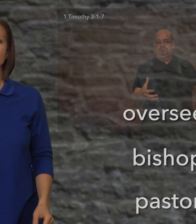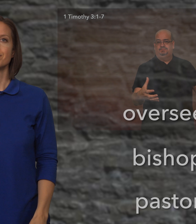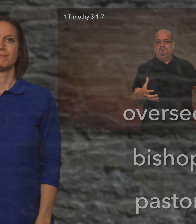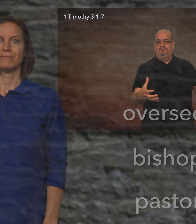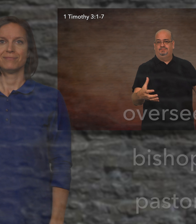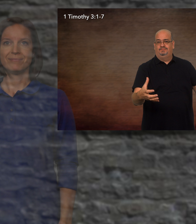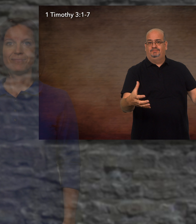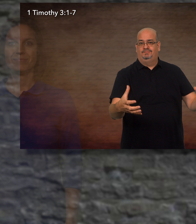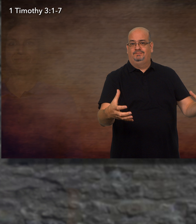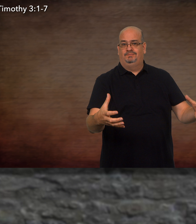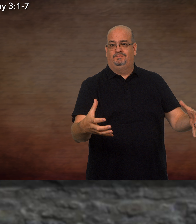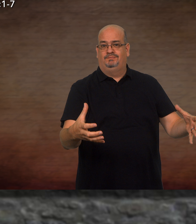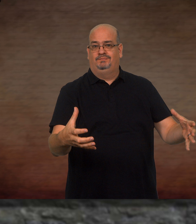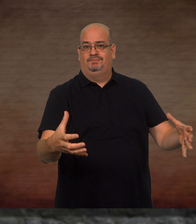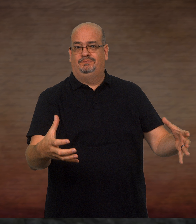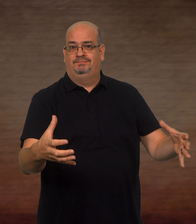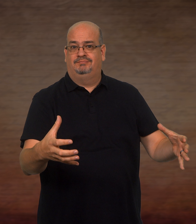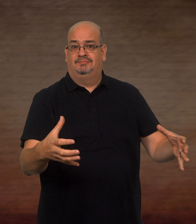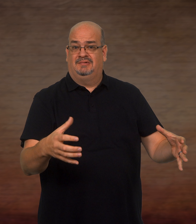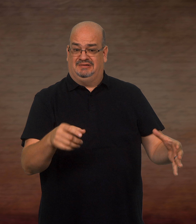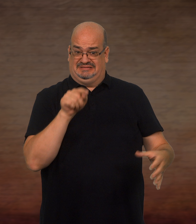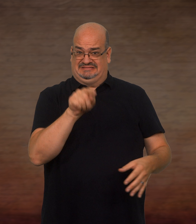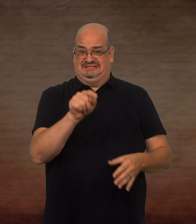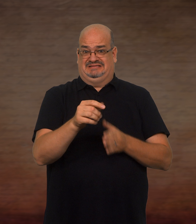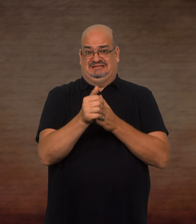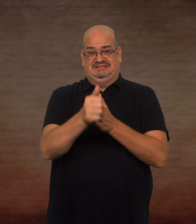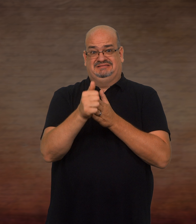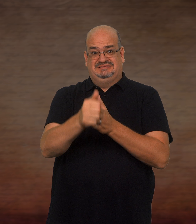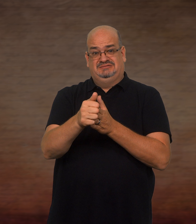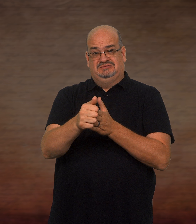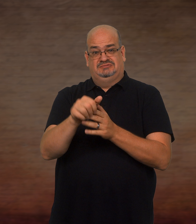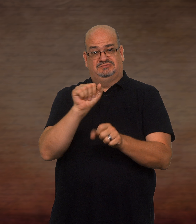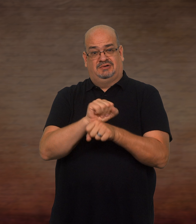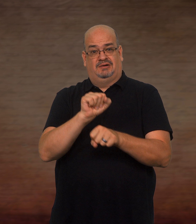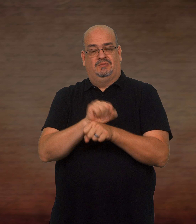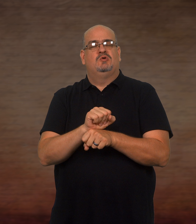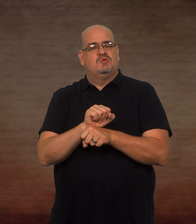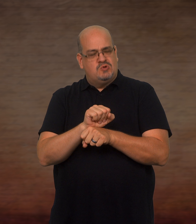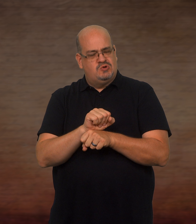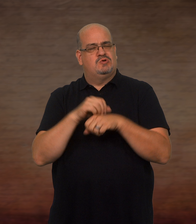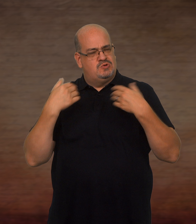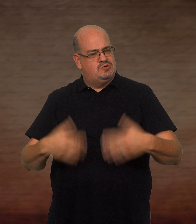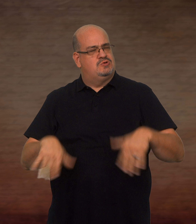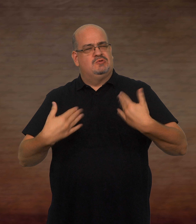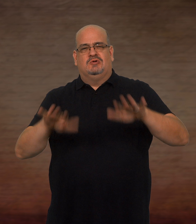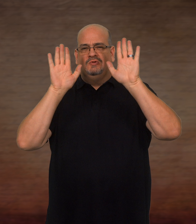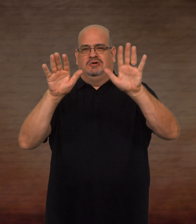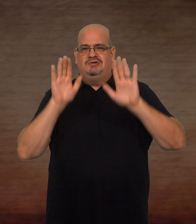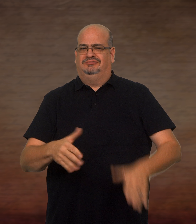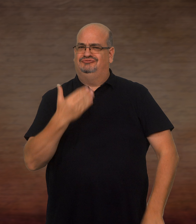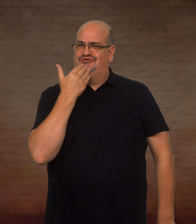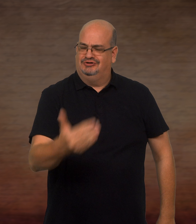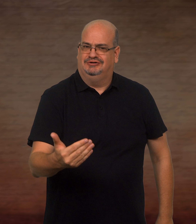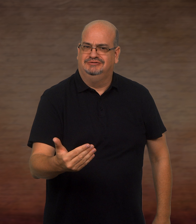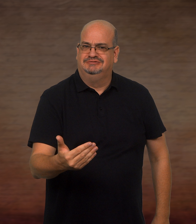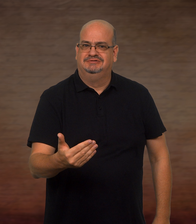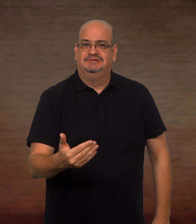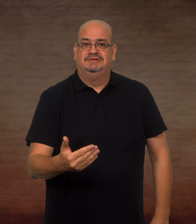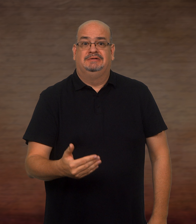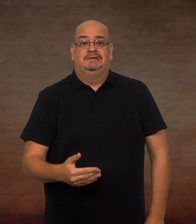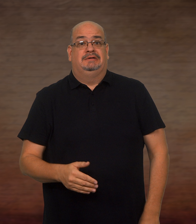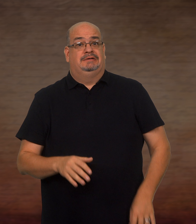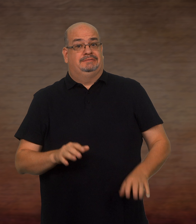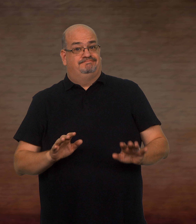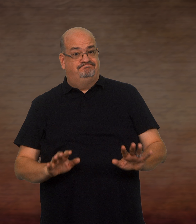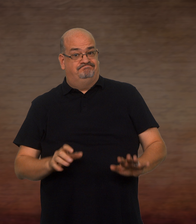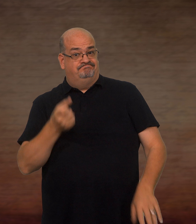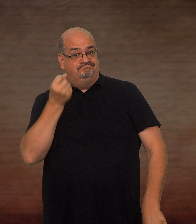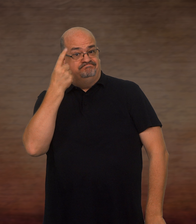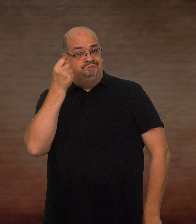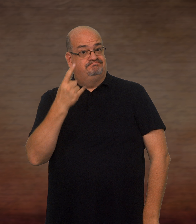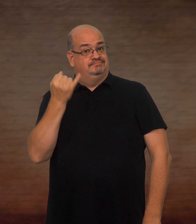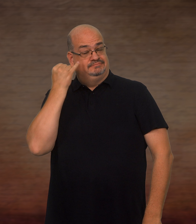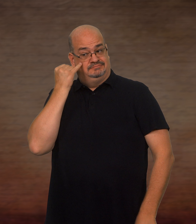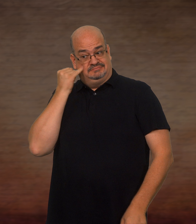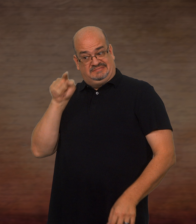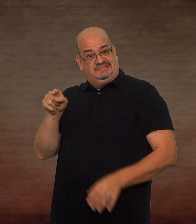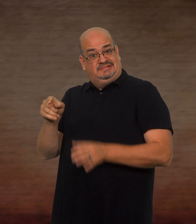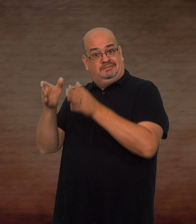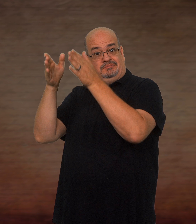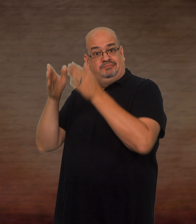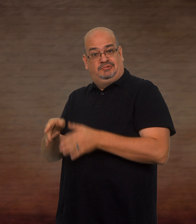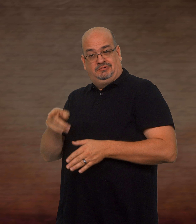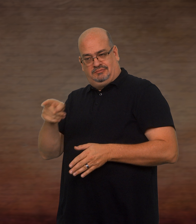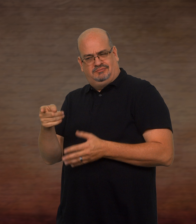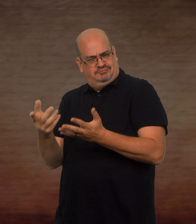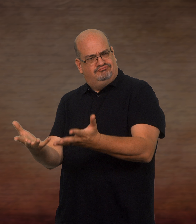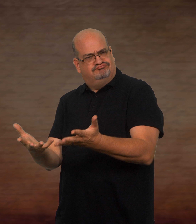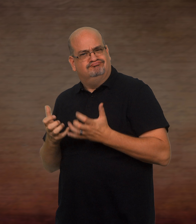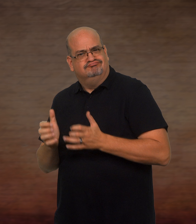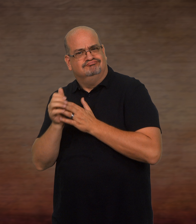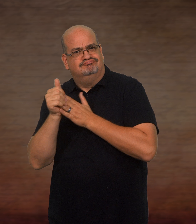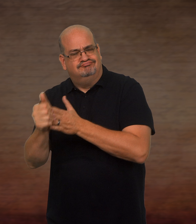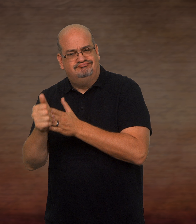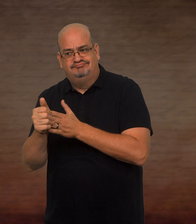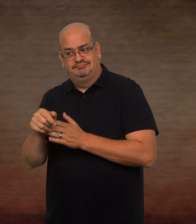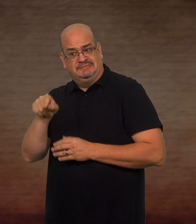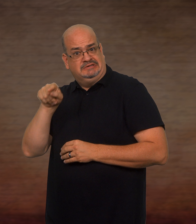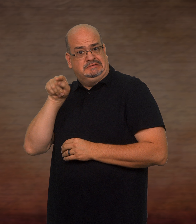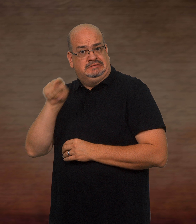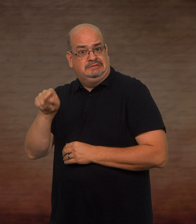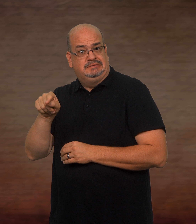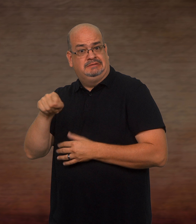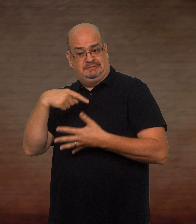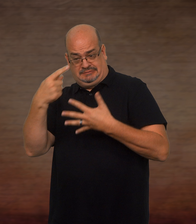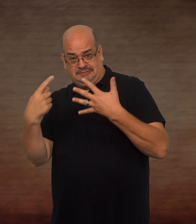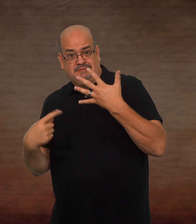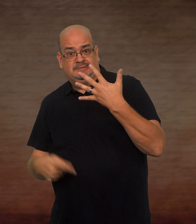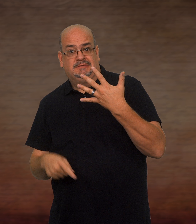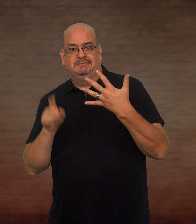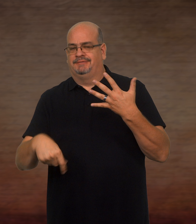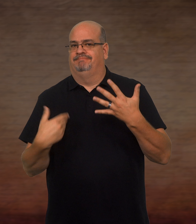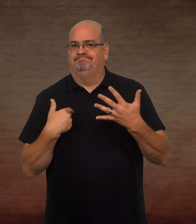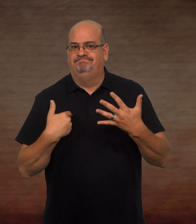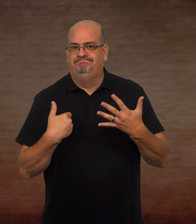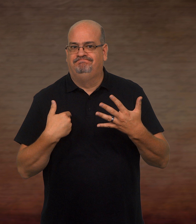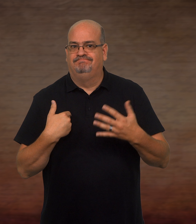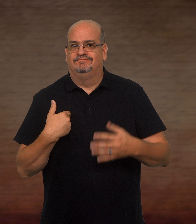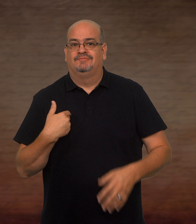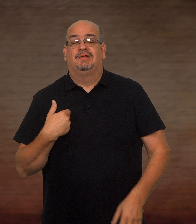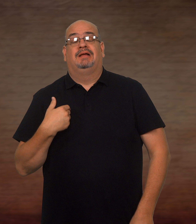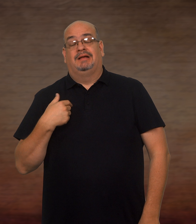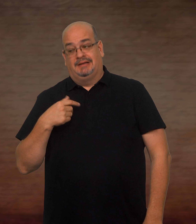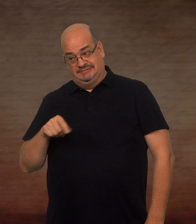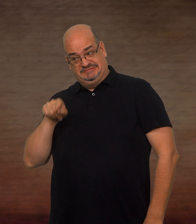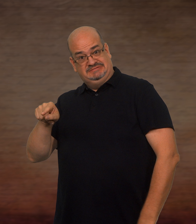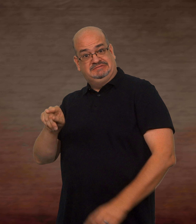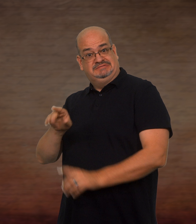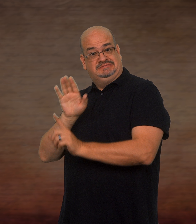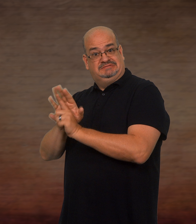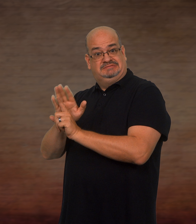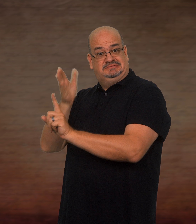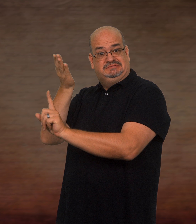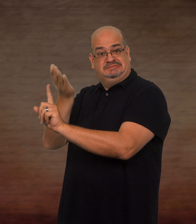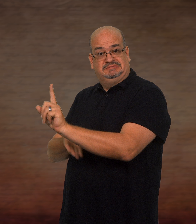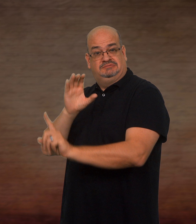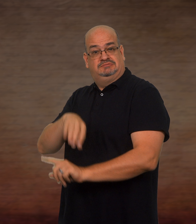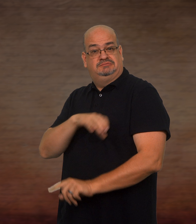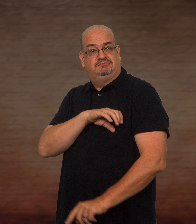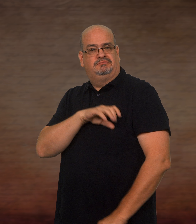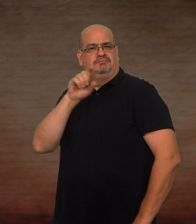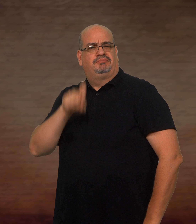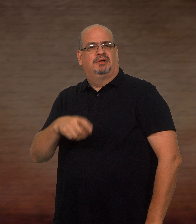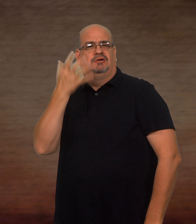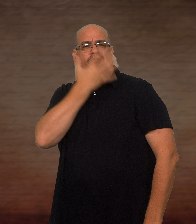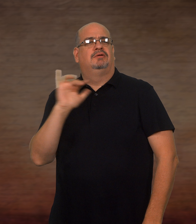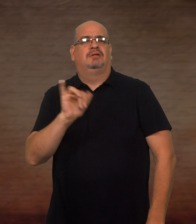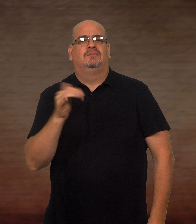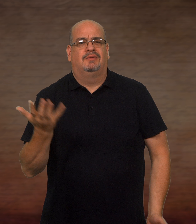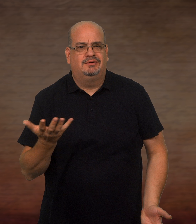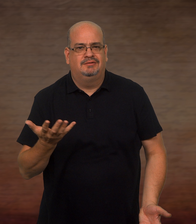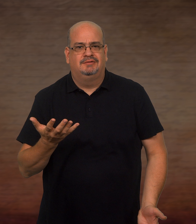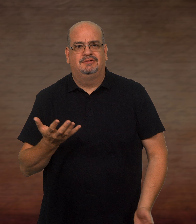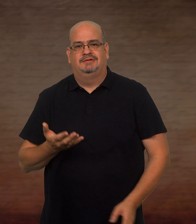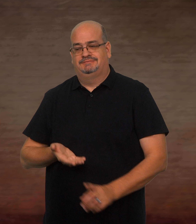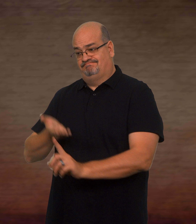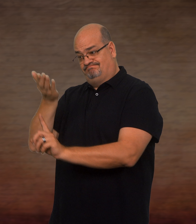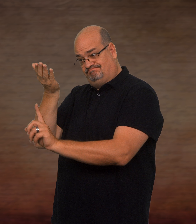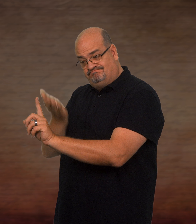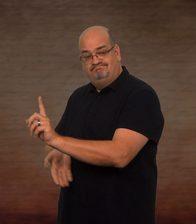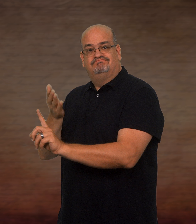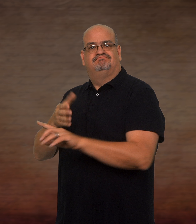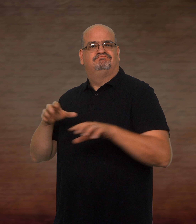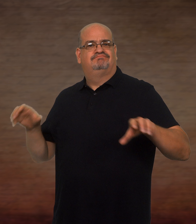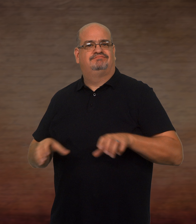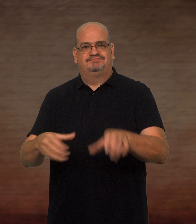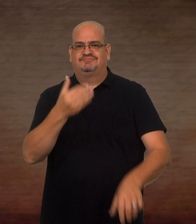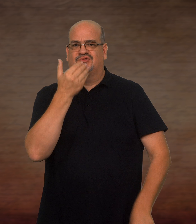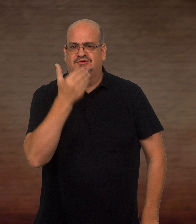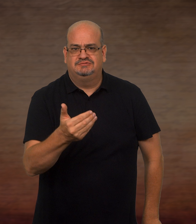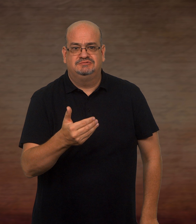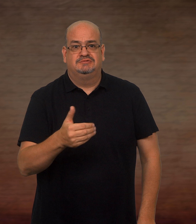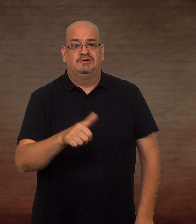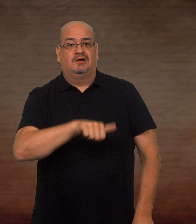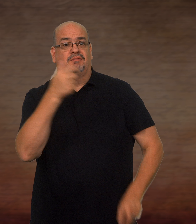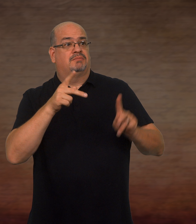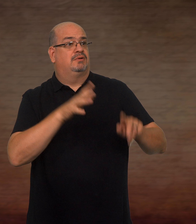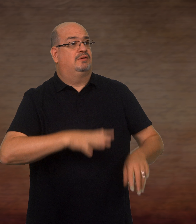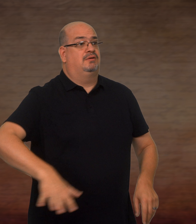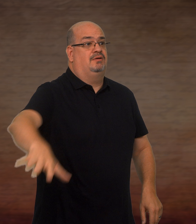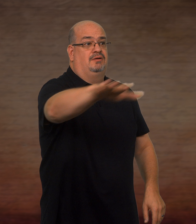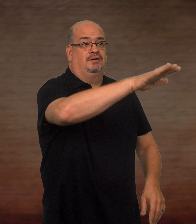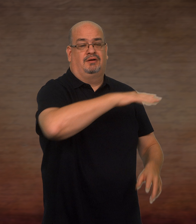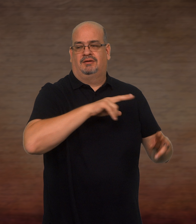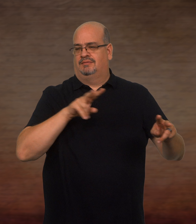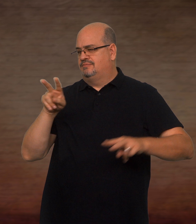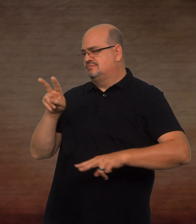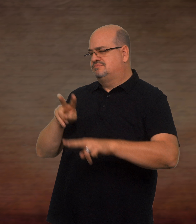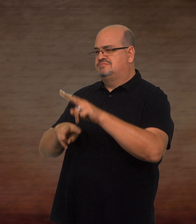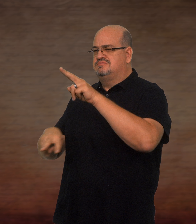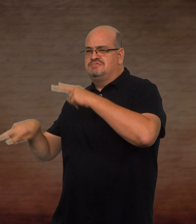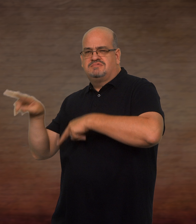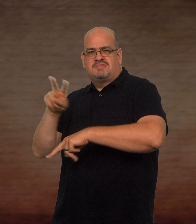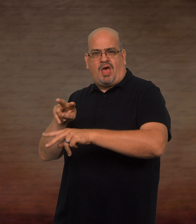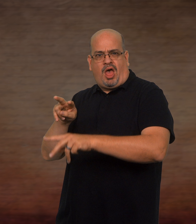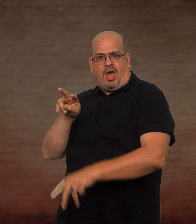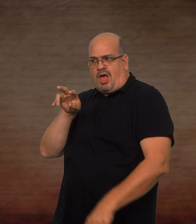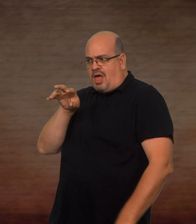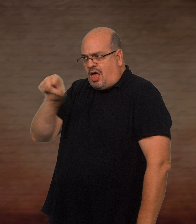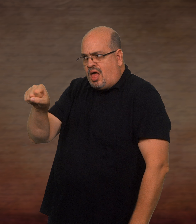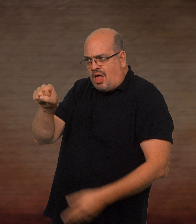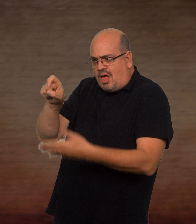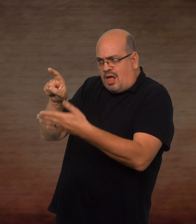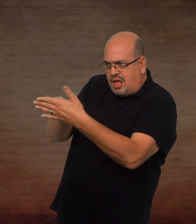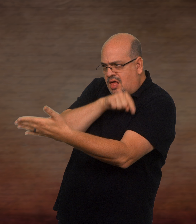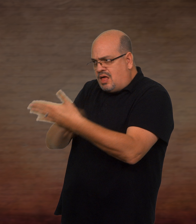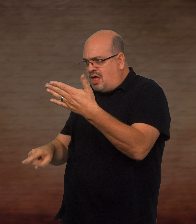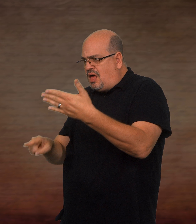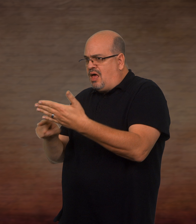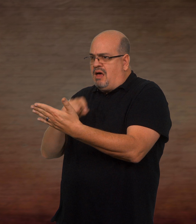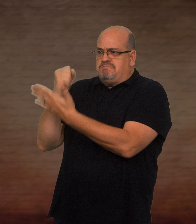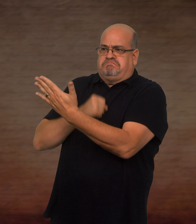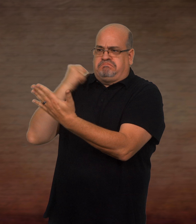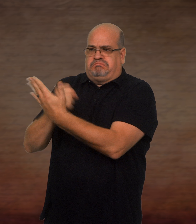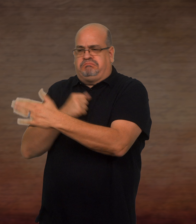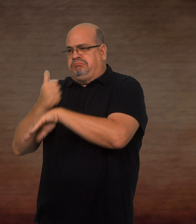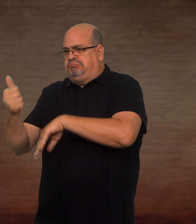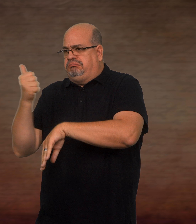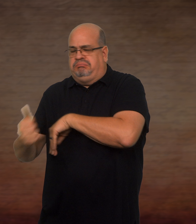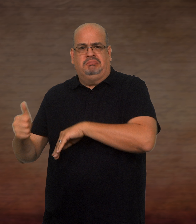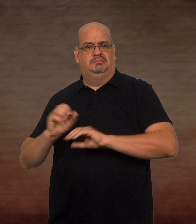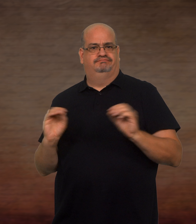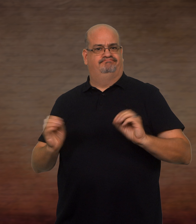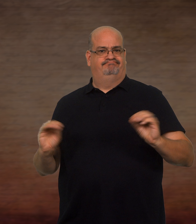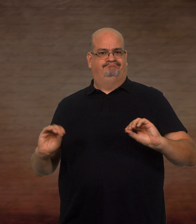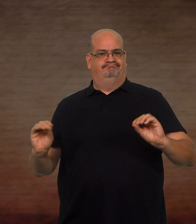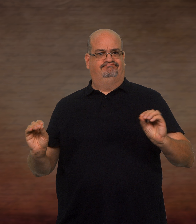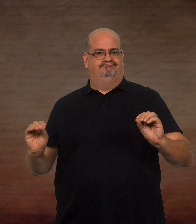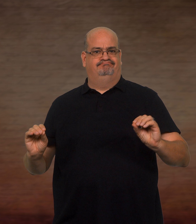This is a trustworthy saying: If anyone aspires to be an overseer, he desires a noble task.